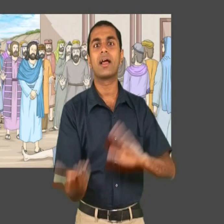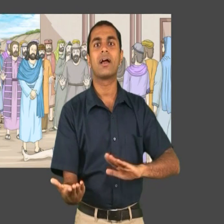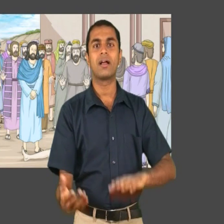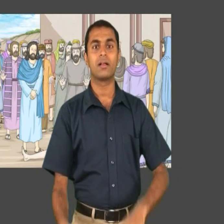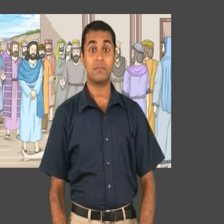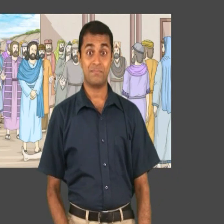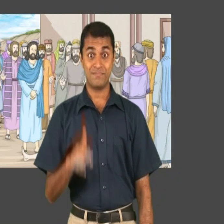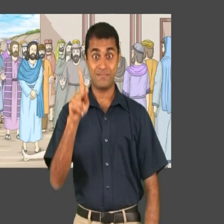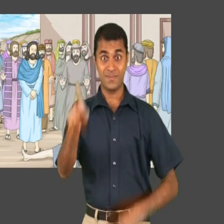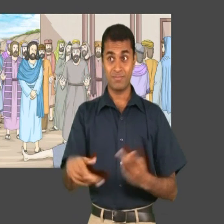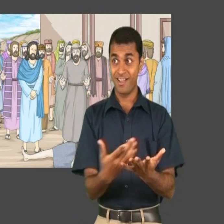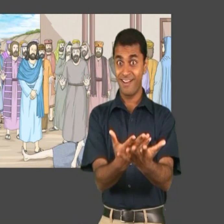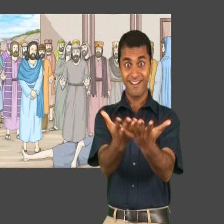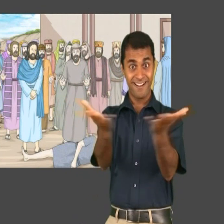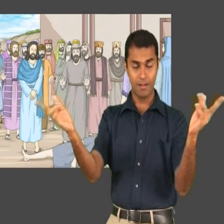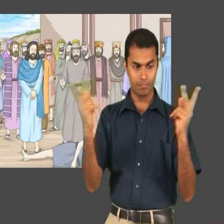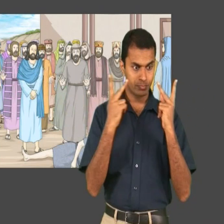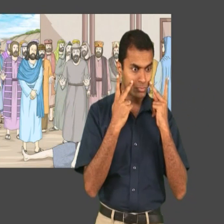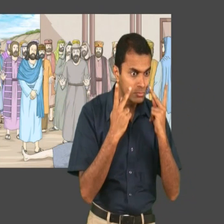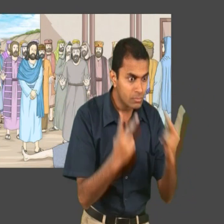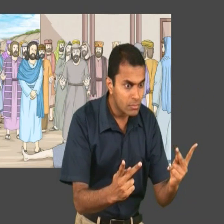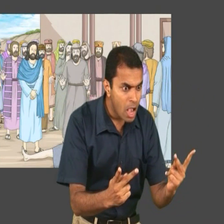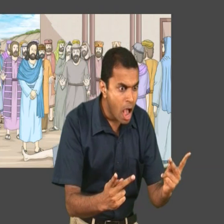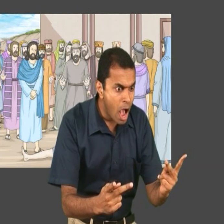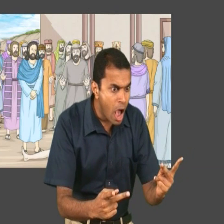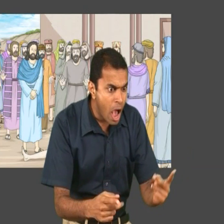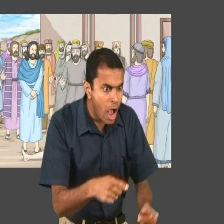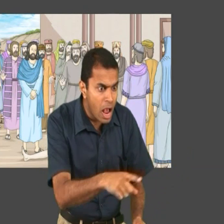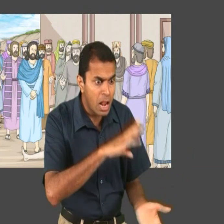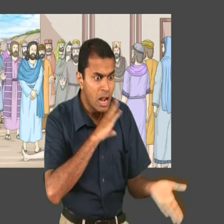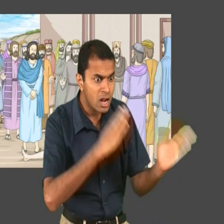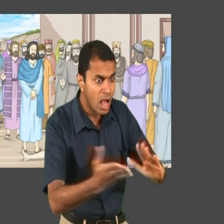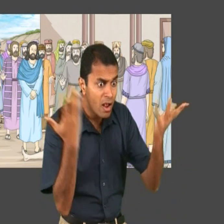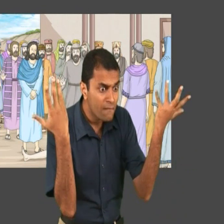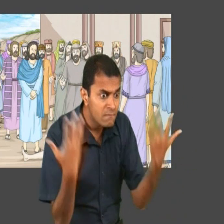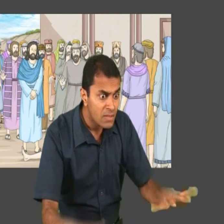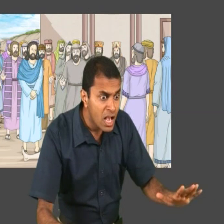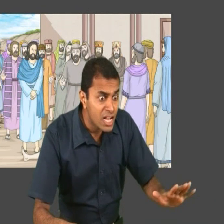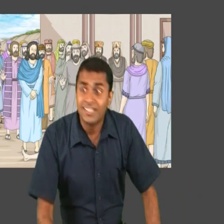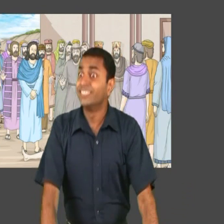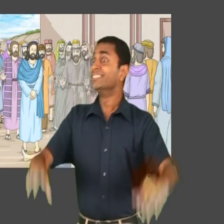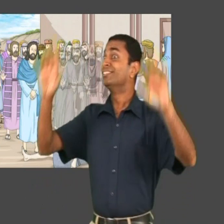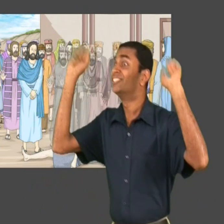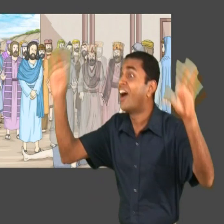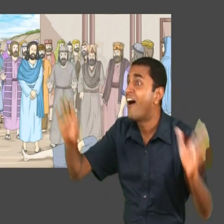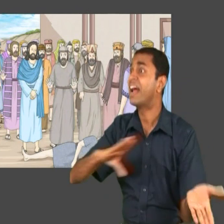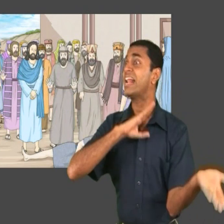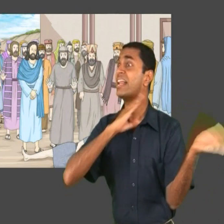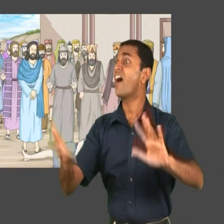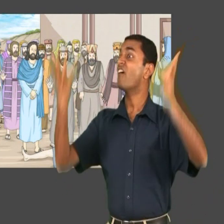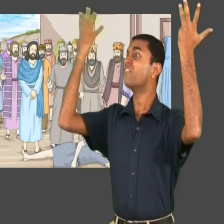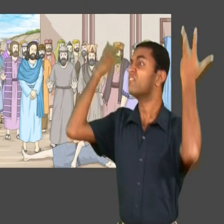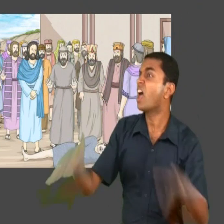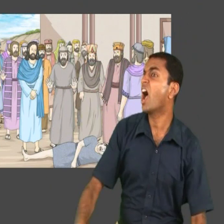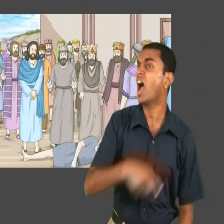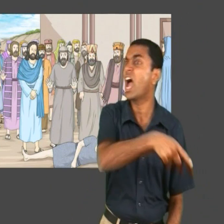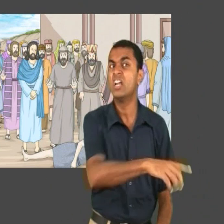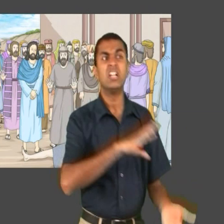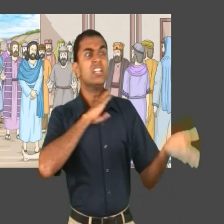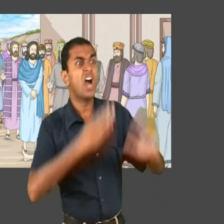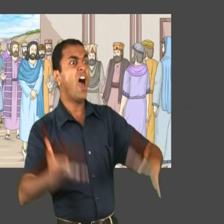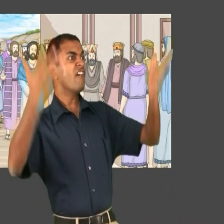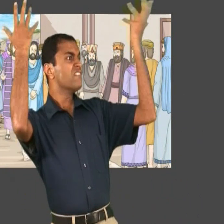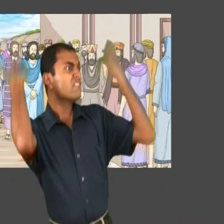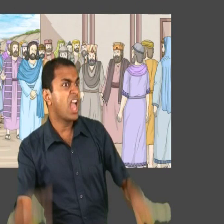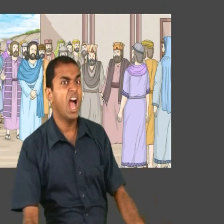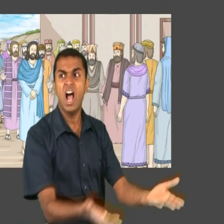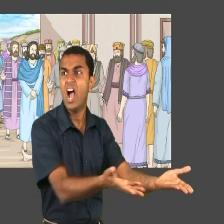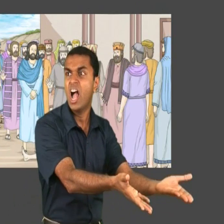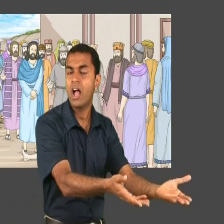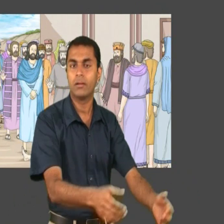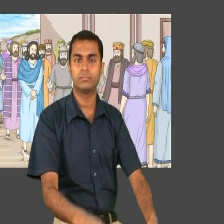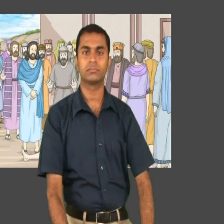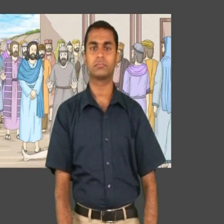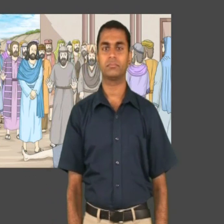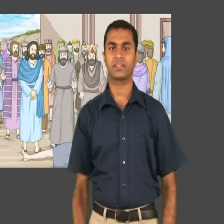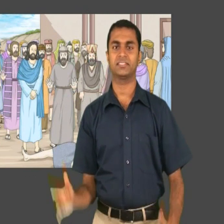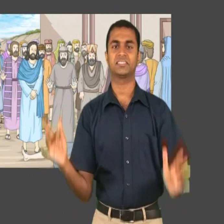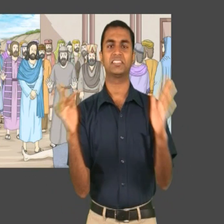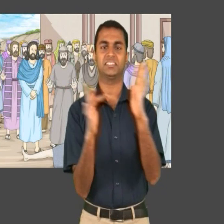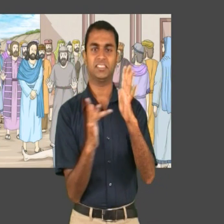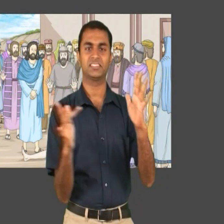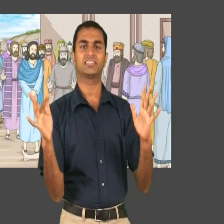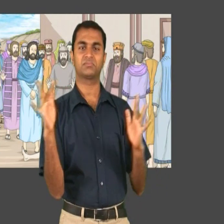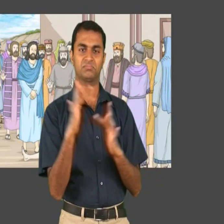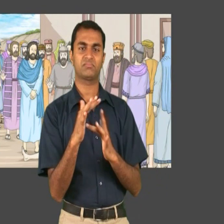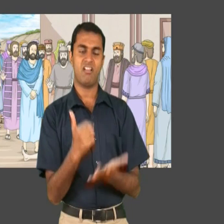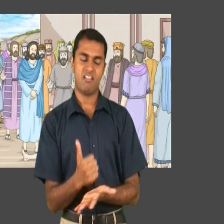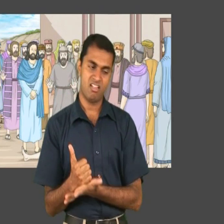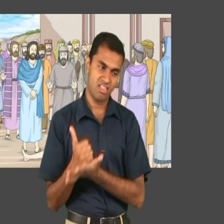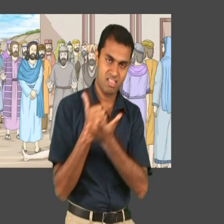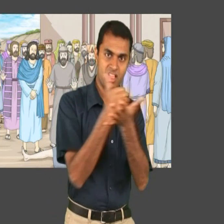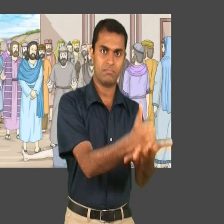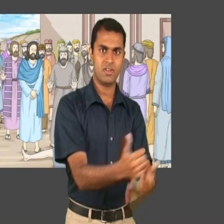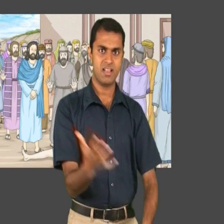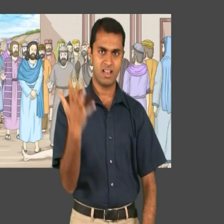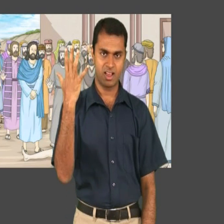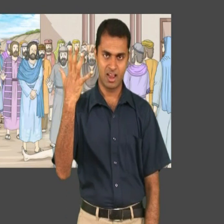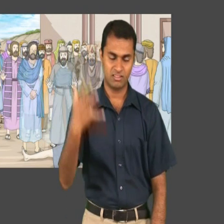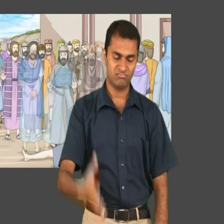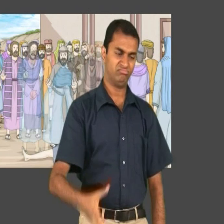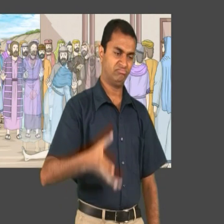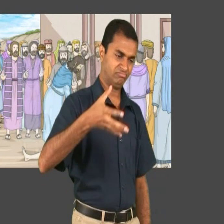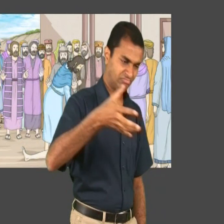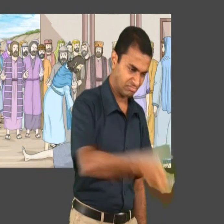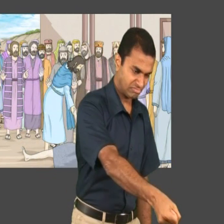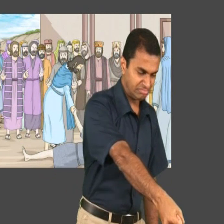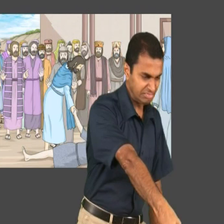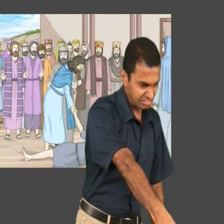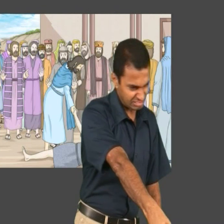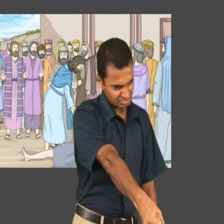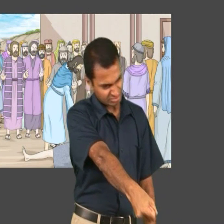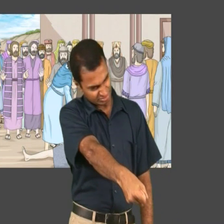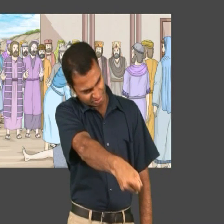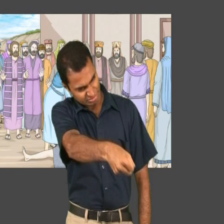The boy became like a corpse, so that many said, “He is dead.”